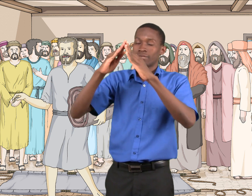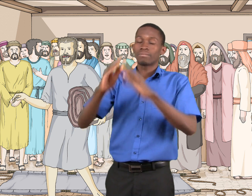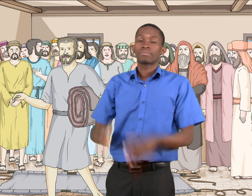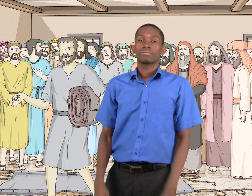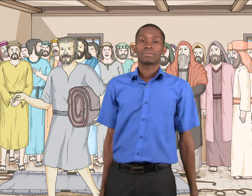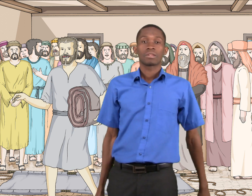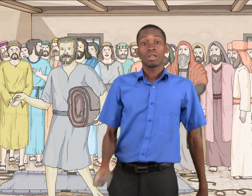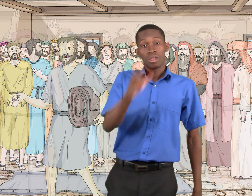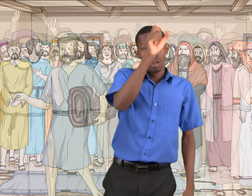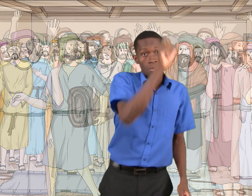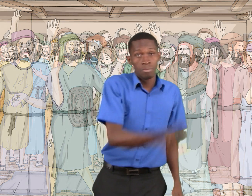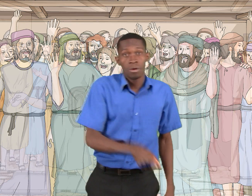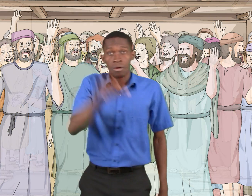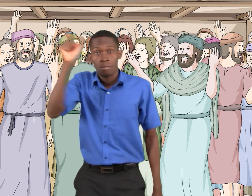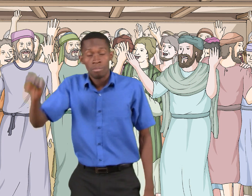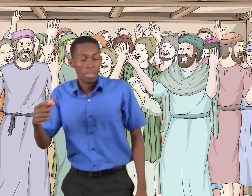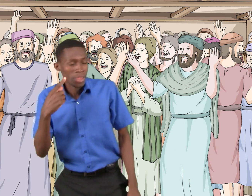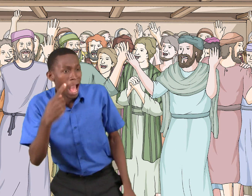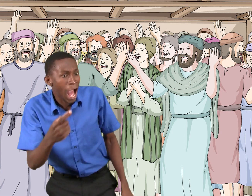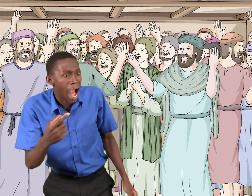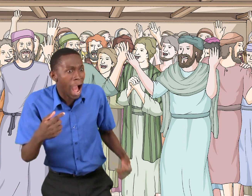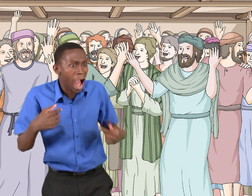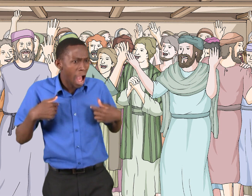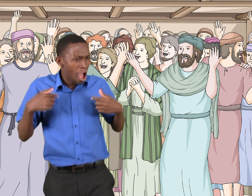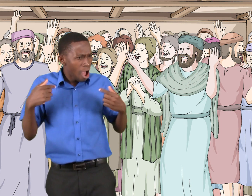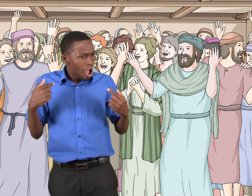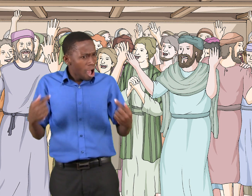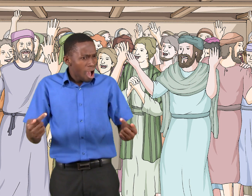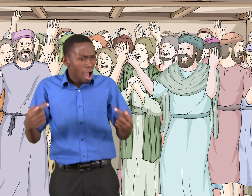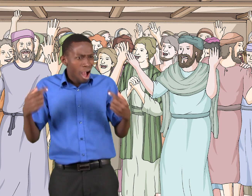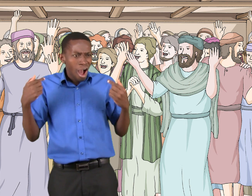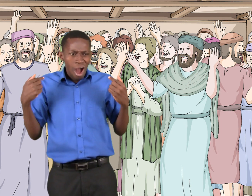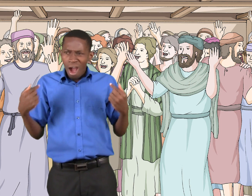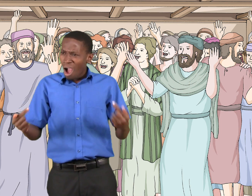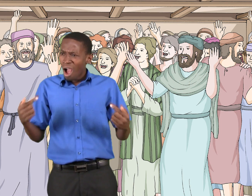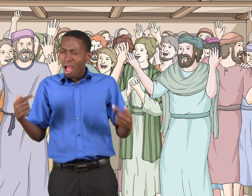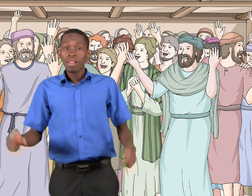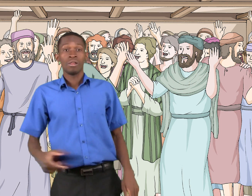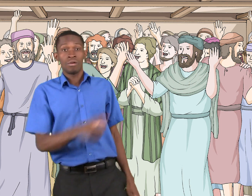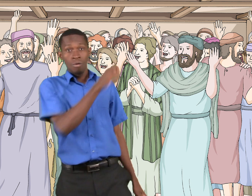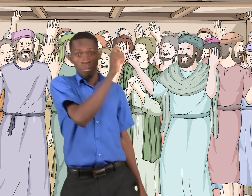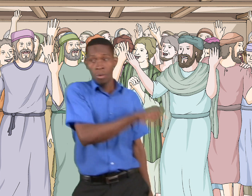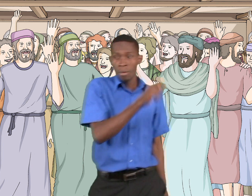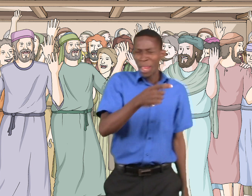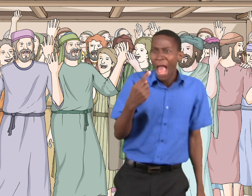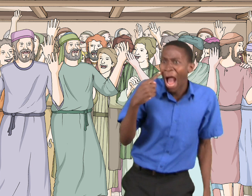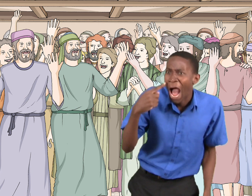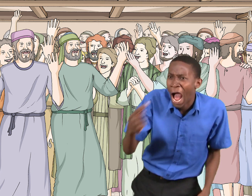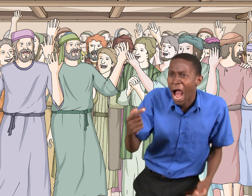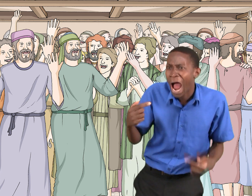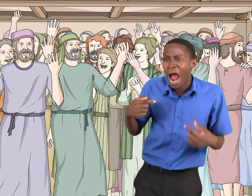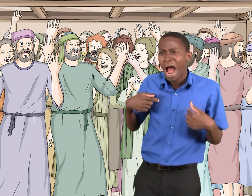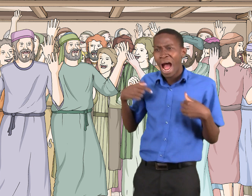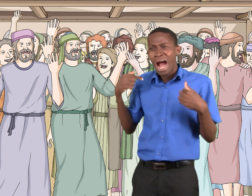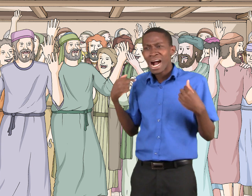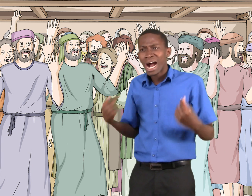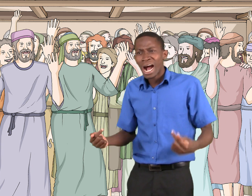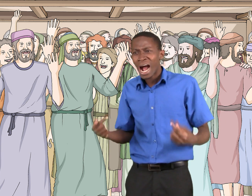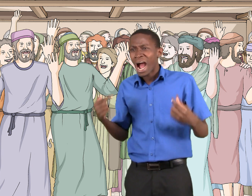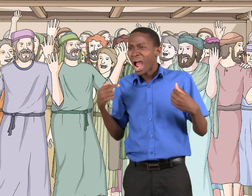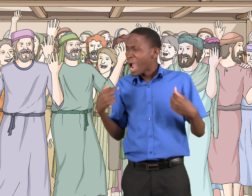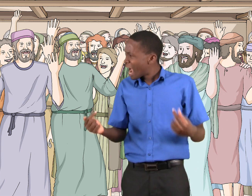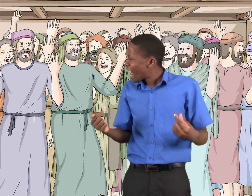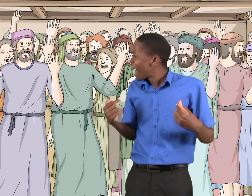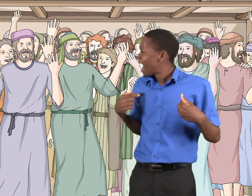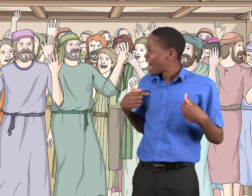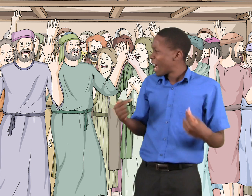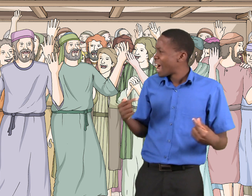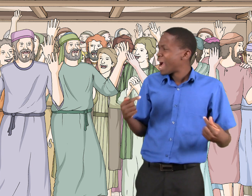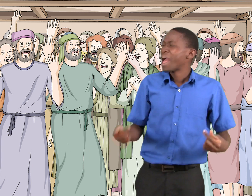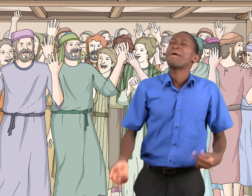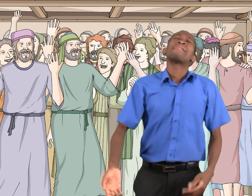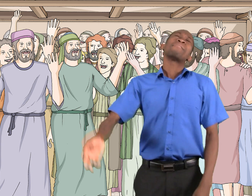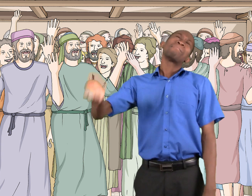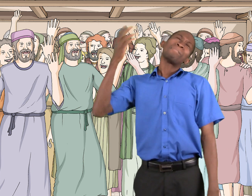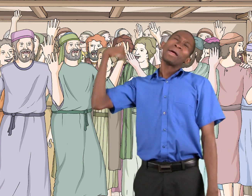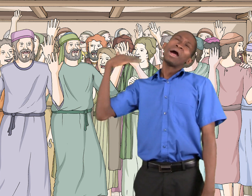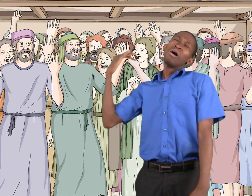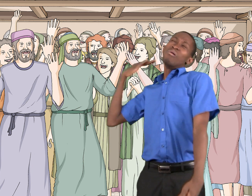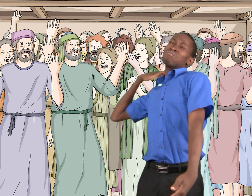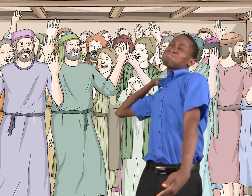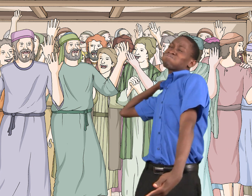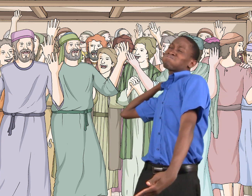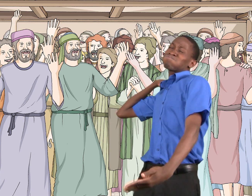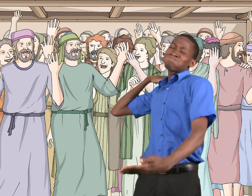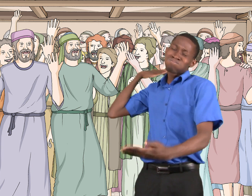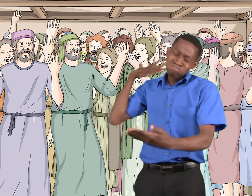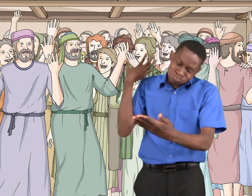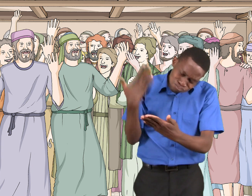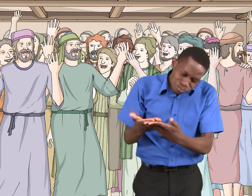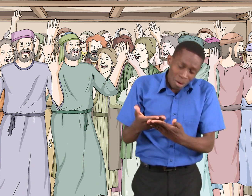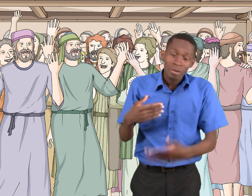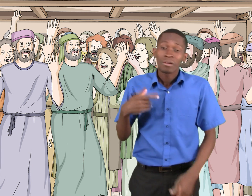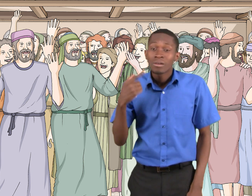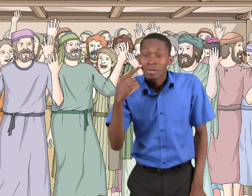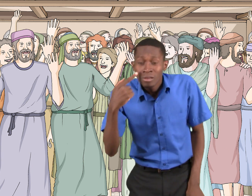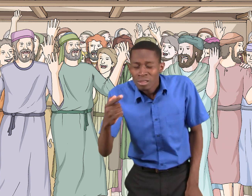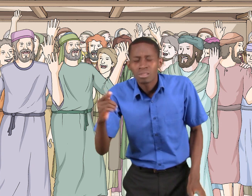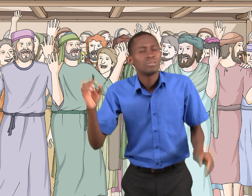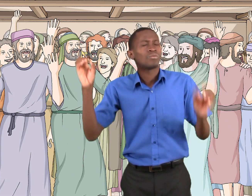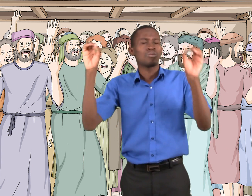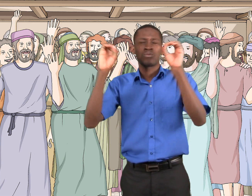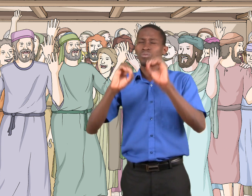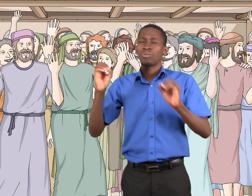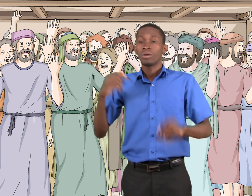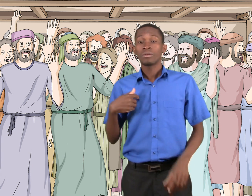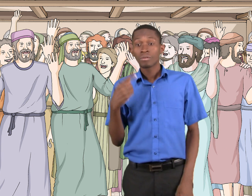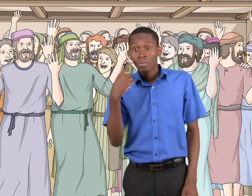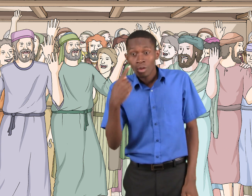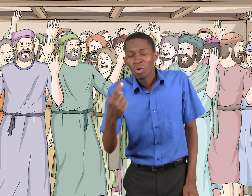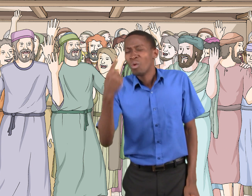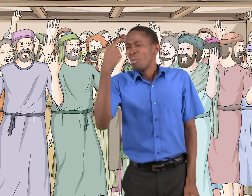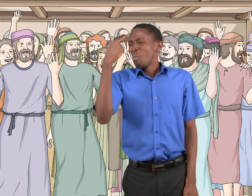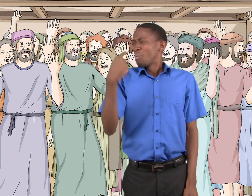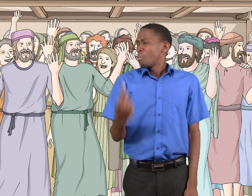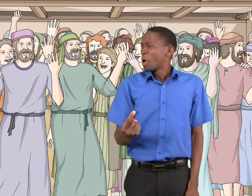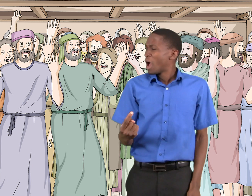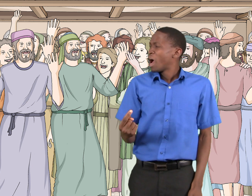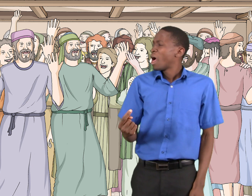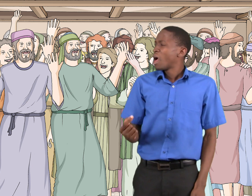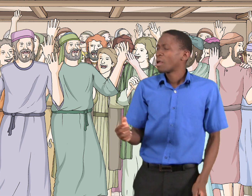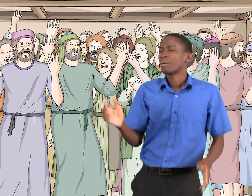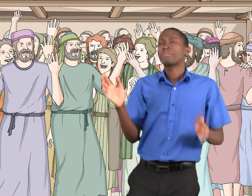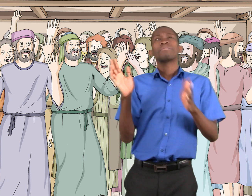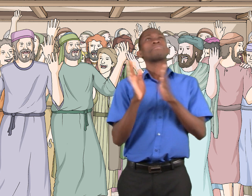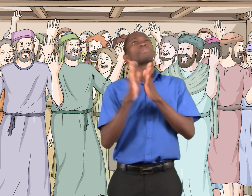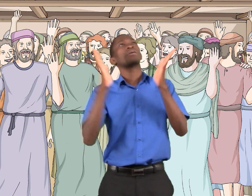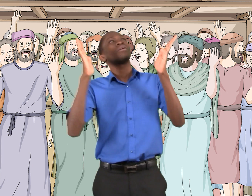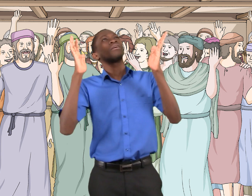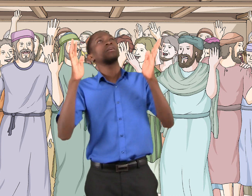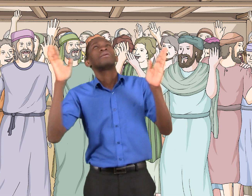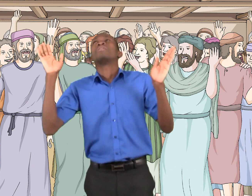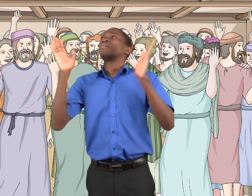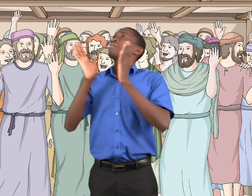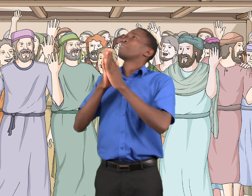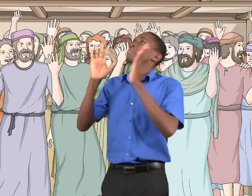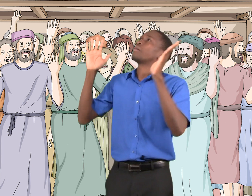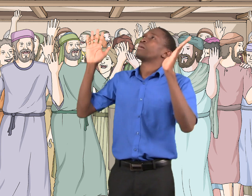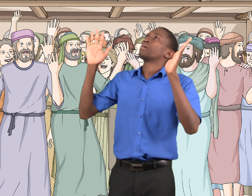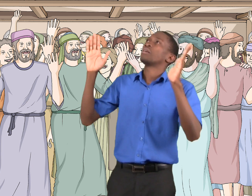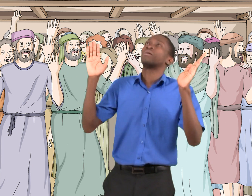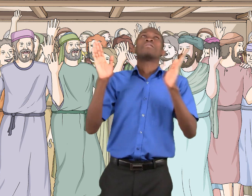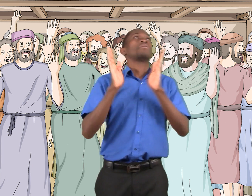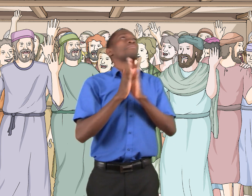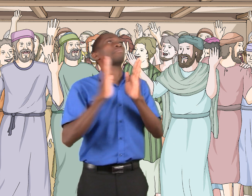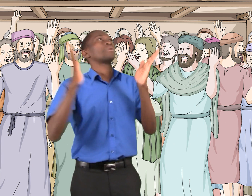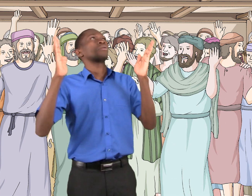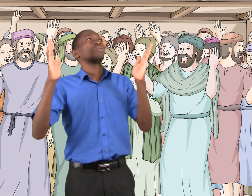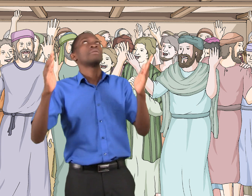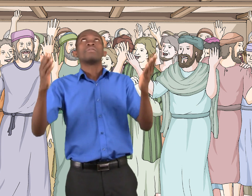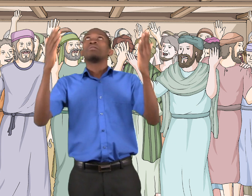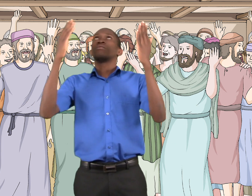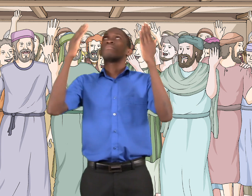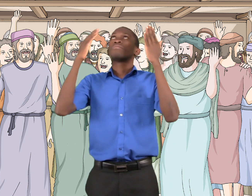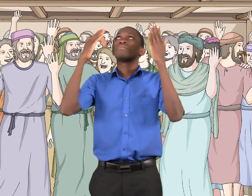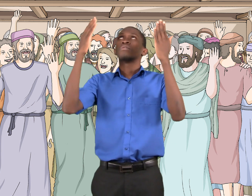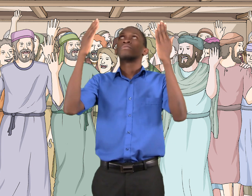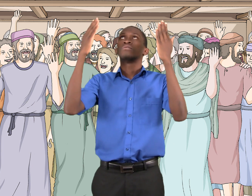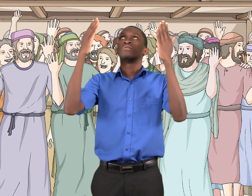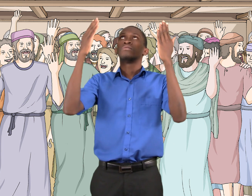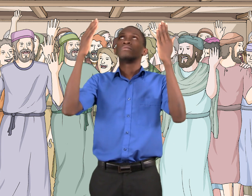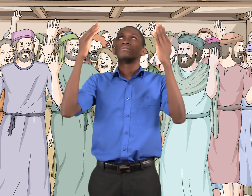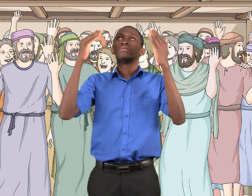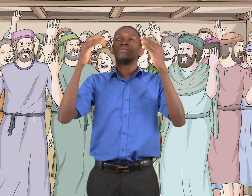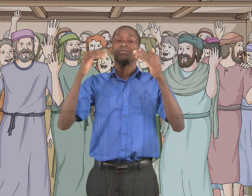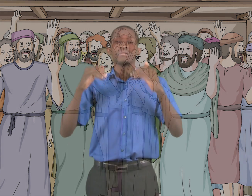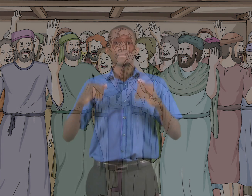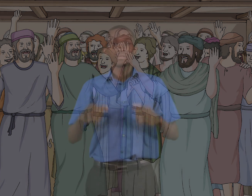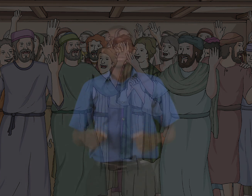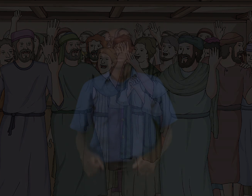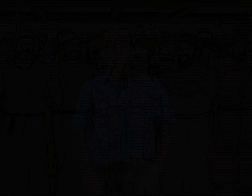As a result, they were all astounded and glorified God, saying, “We have never seen anything like this!”